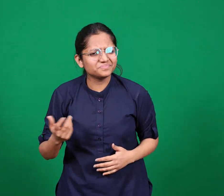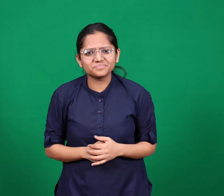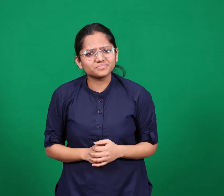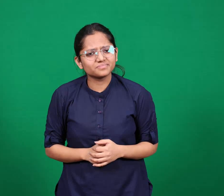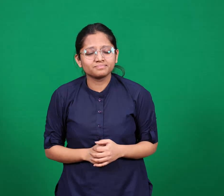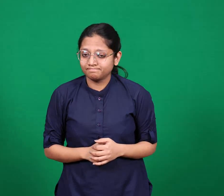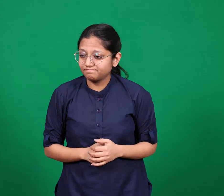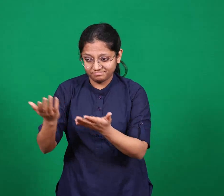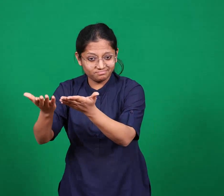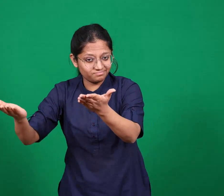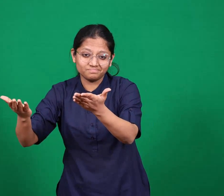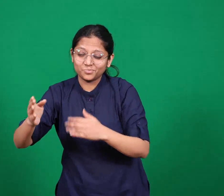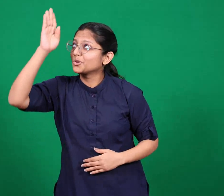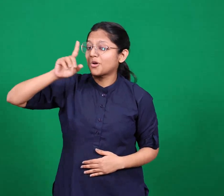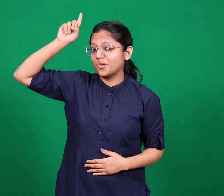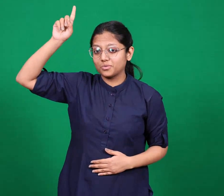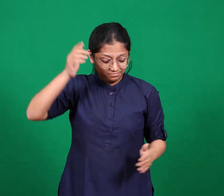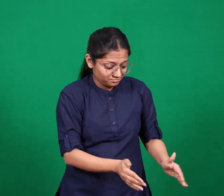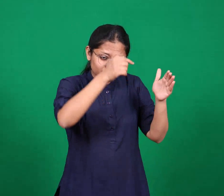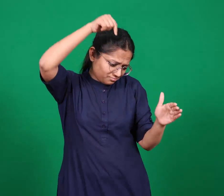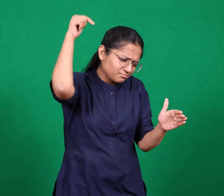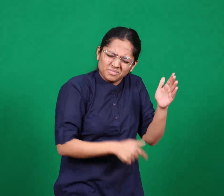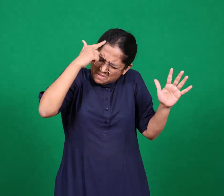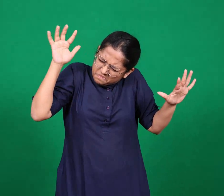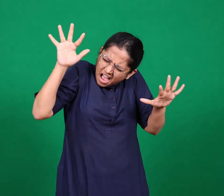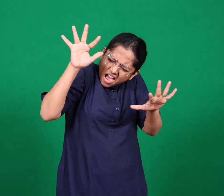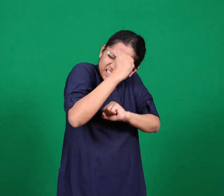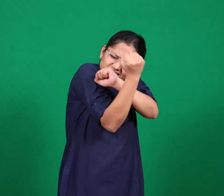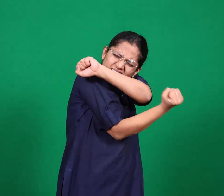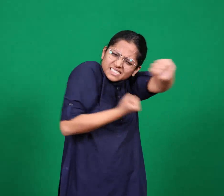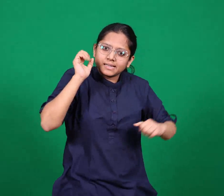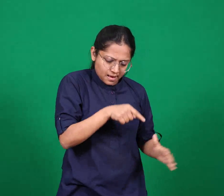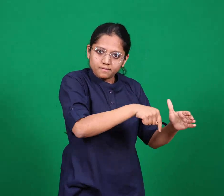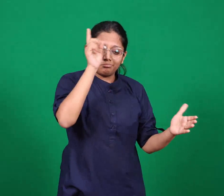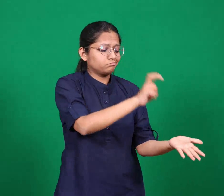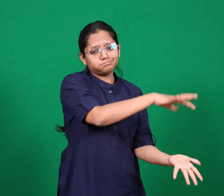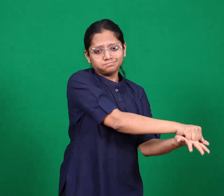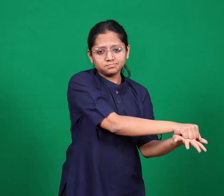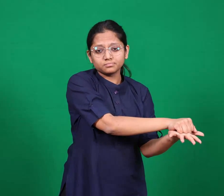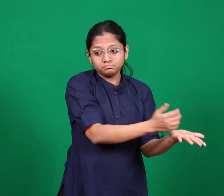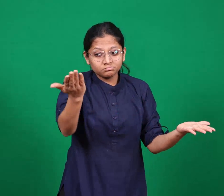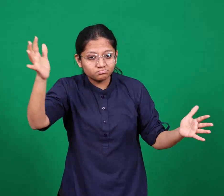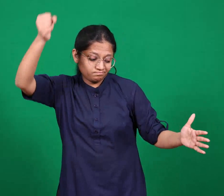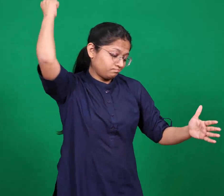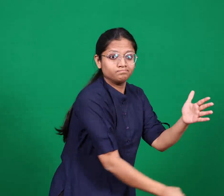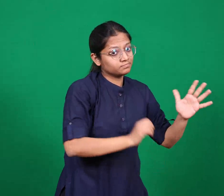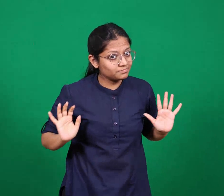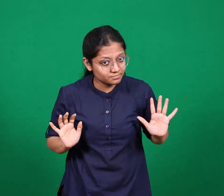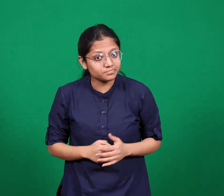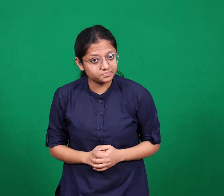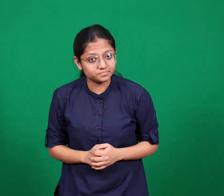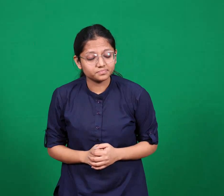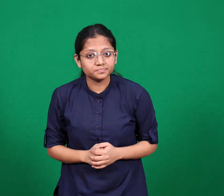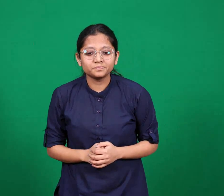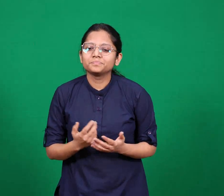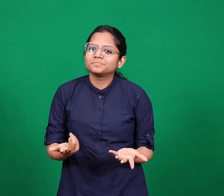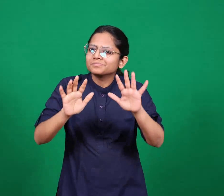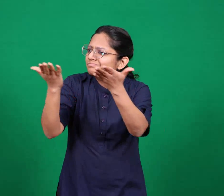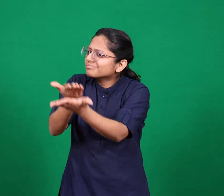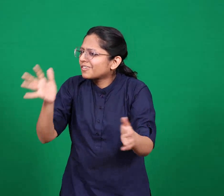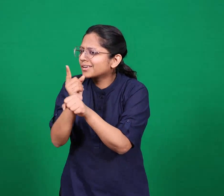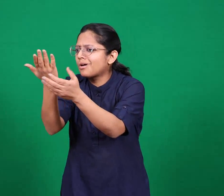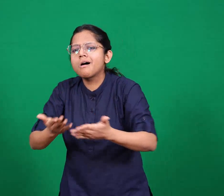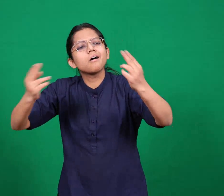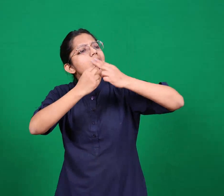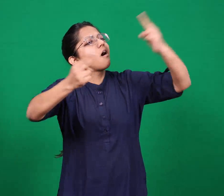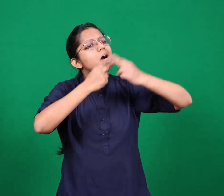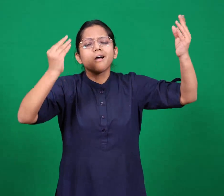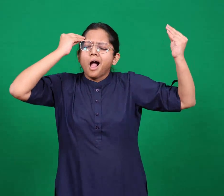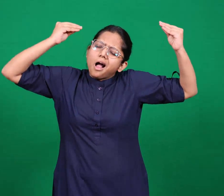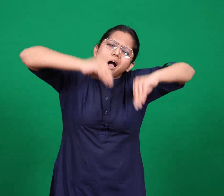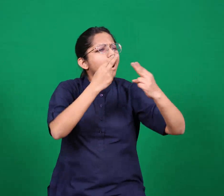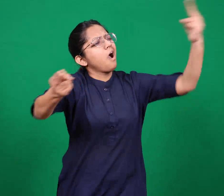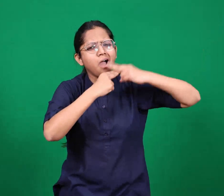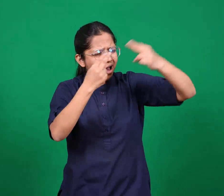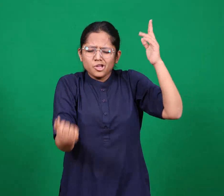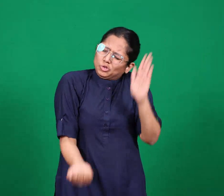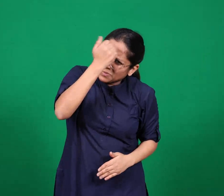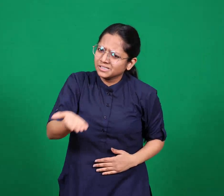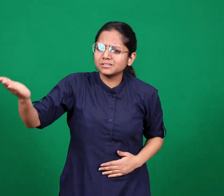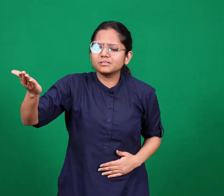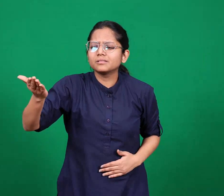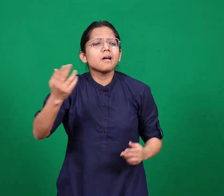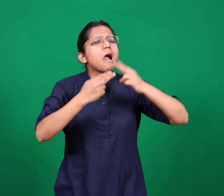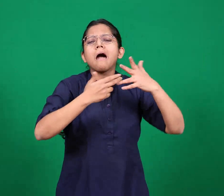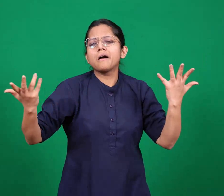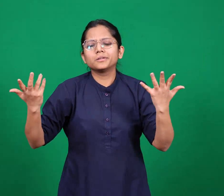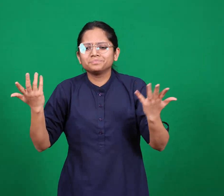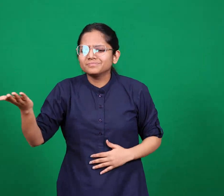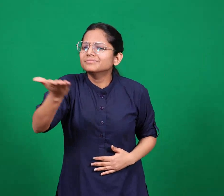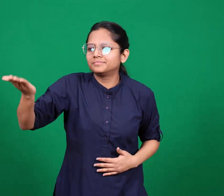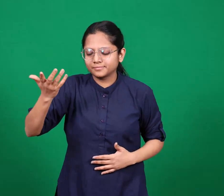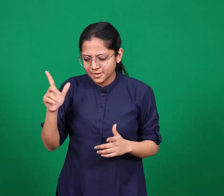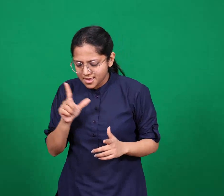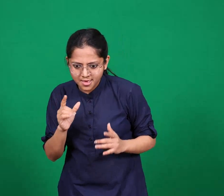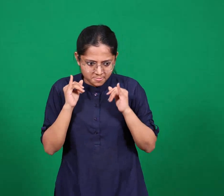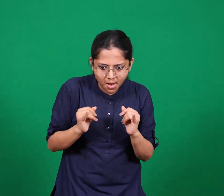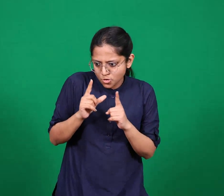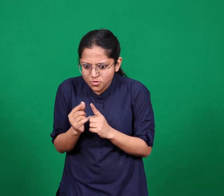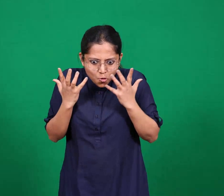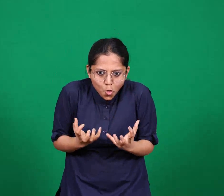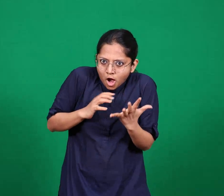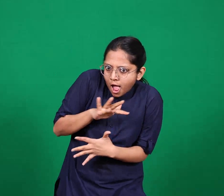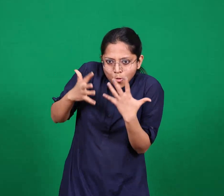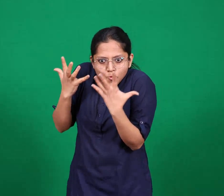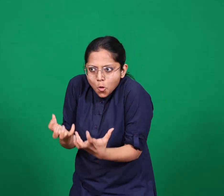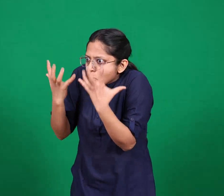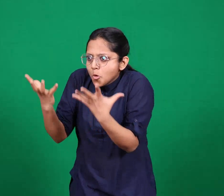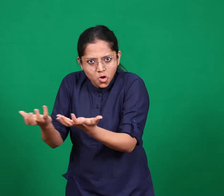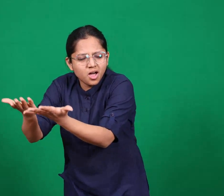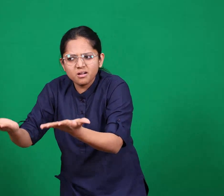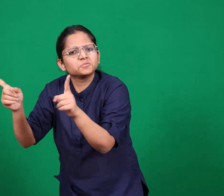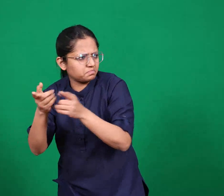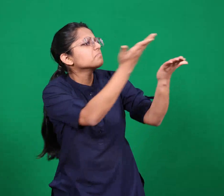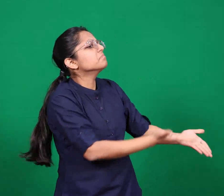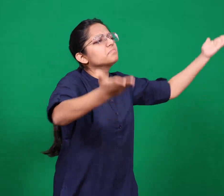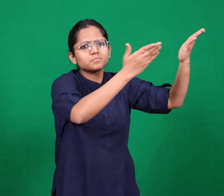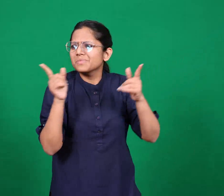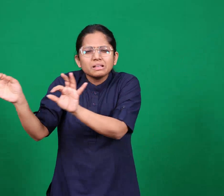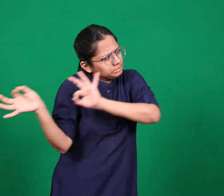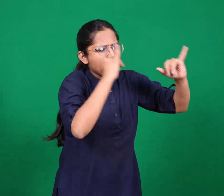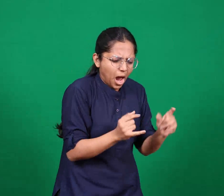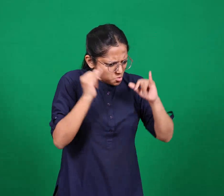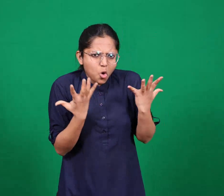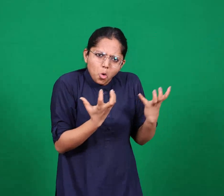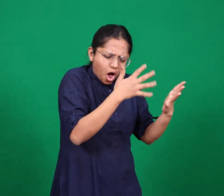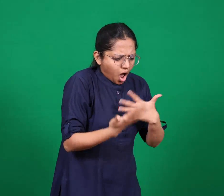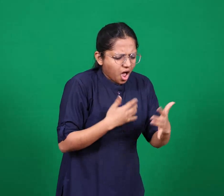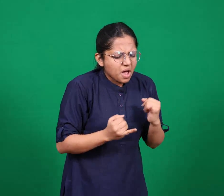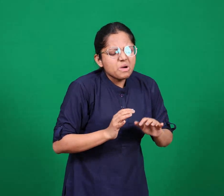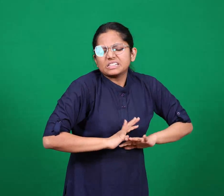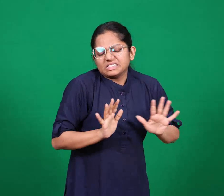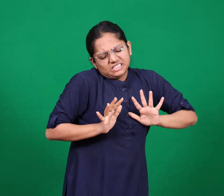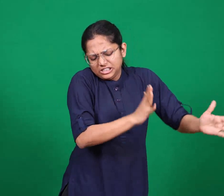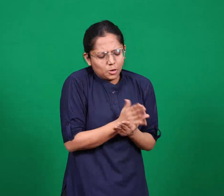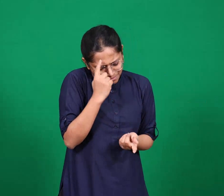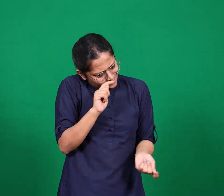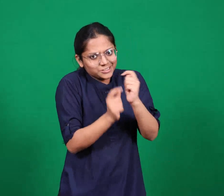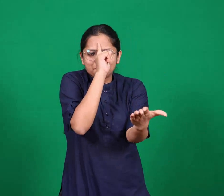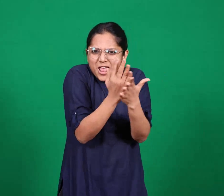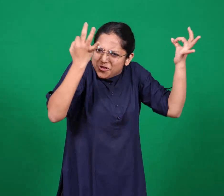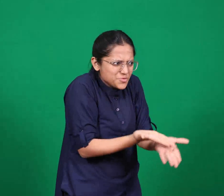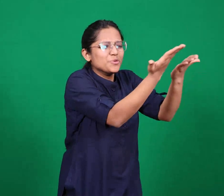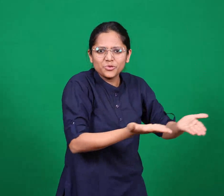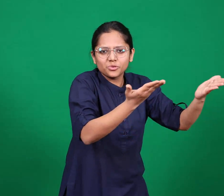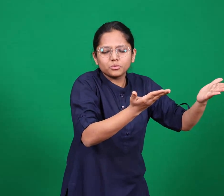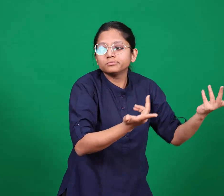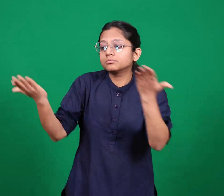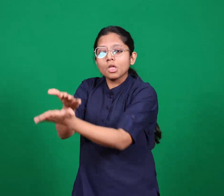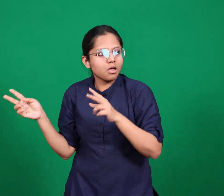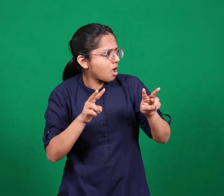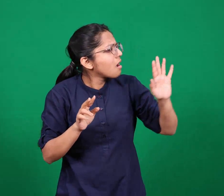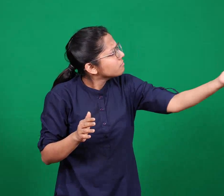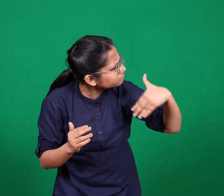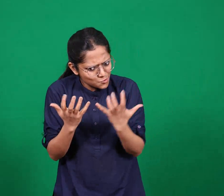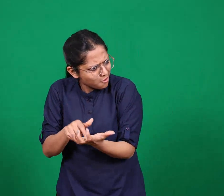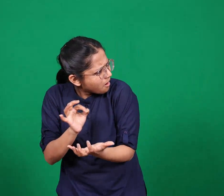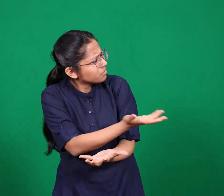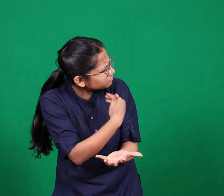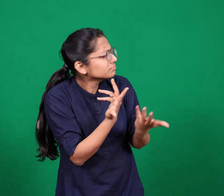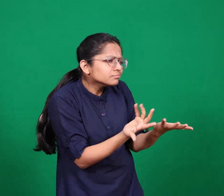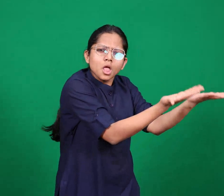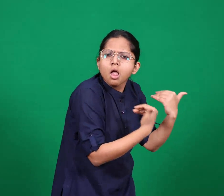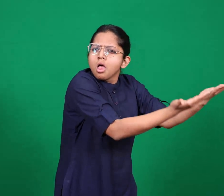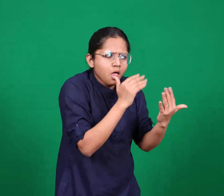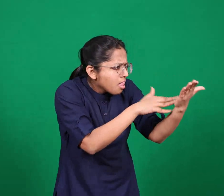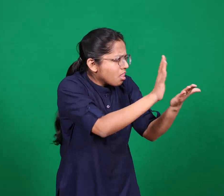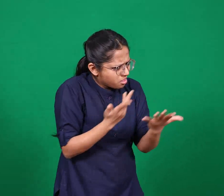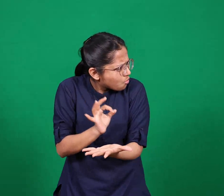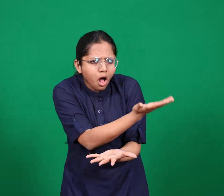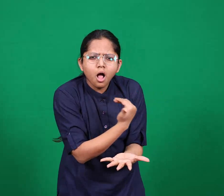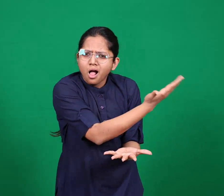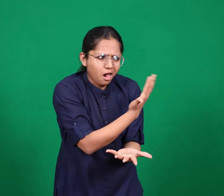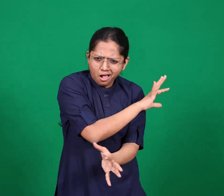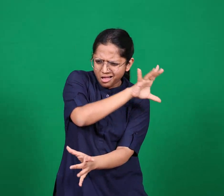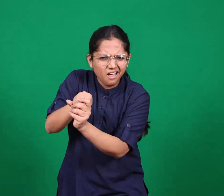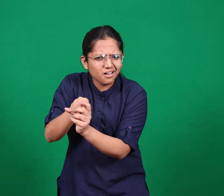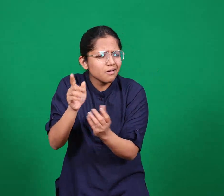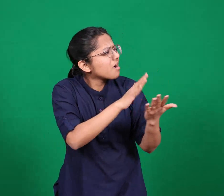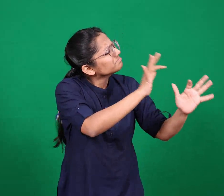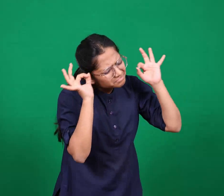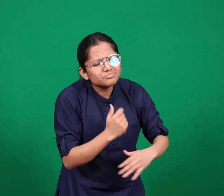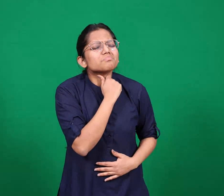Blackest darkness is reserved for them. With lofty but empty words, they appeal to the sensual passions of the flesh and entice those who are just escaping from others who live in error.